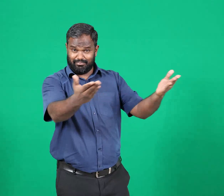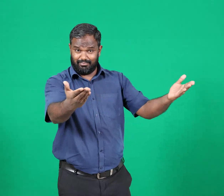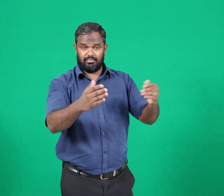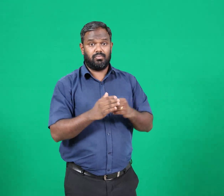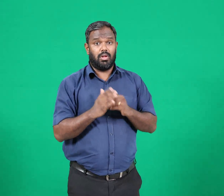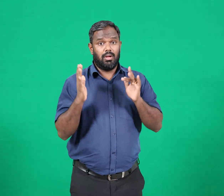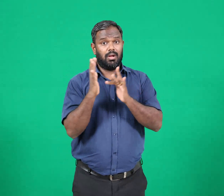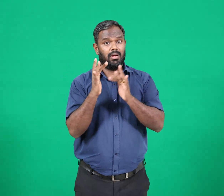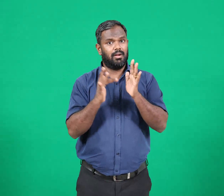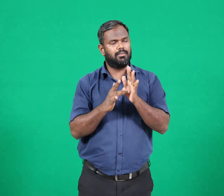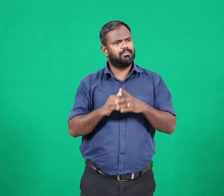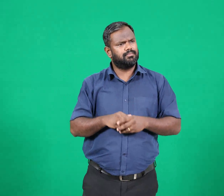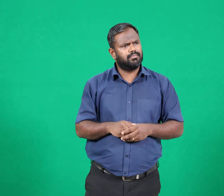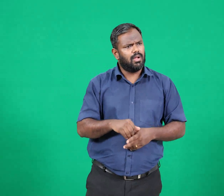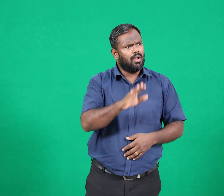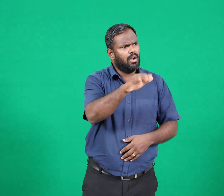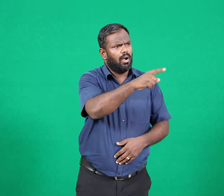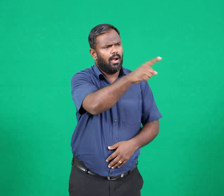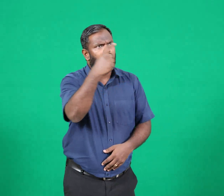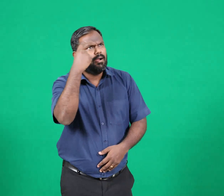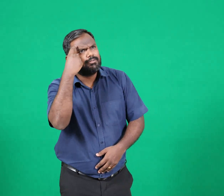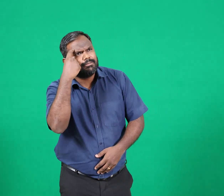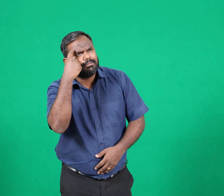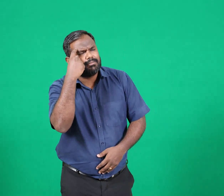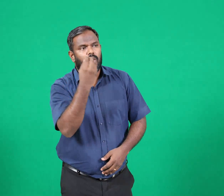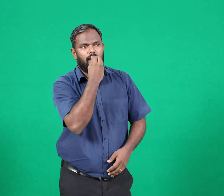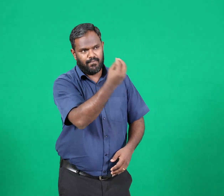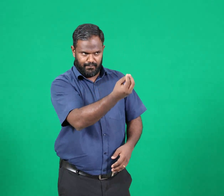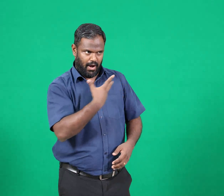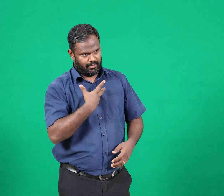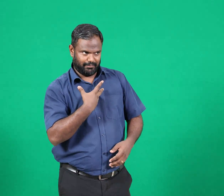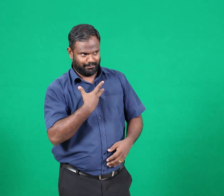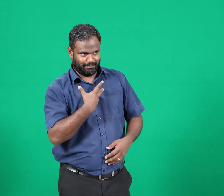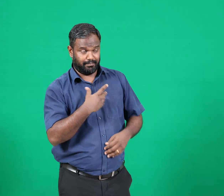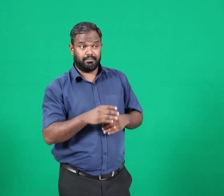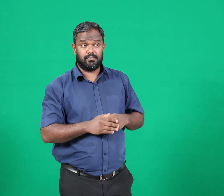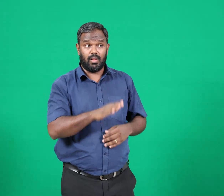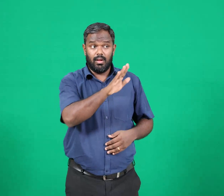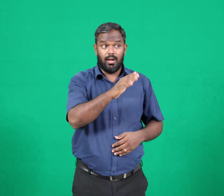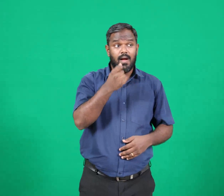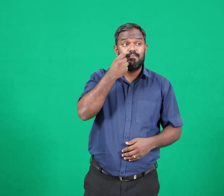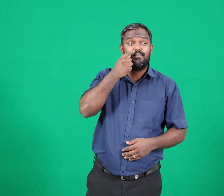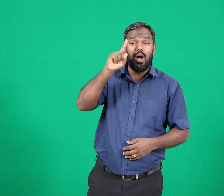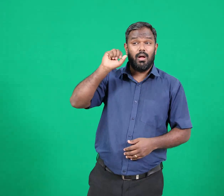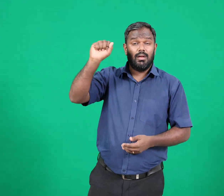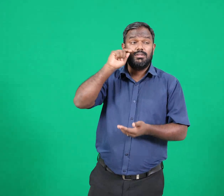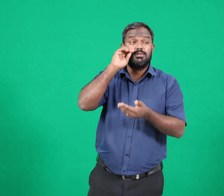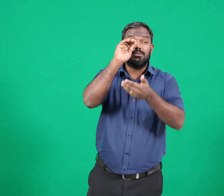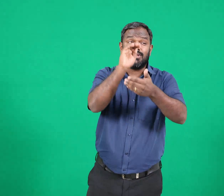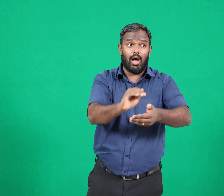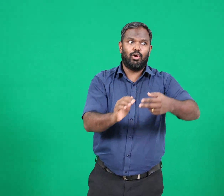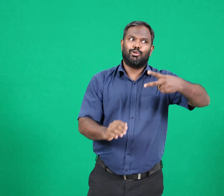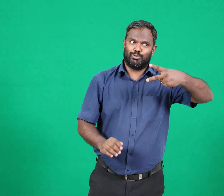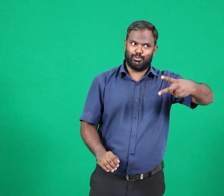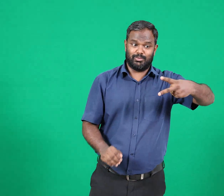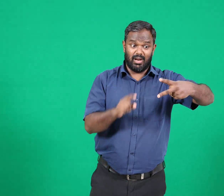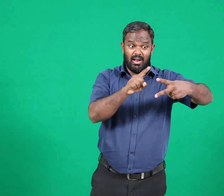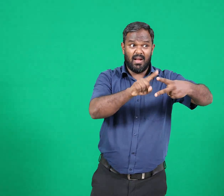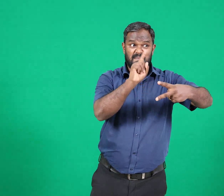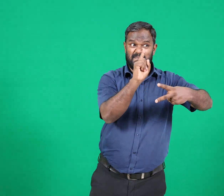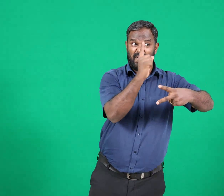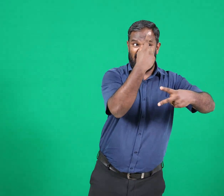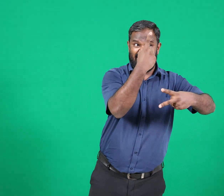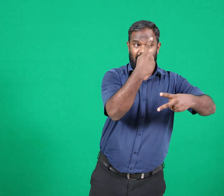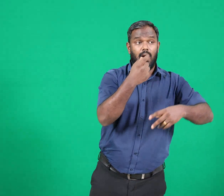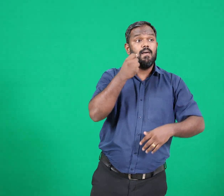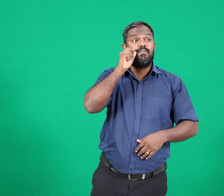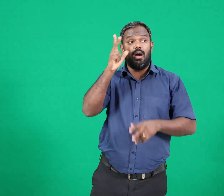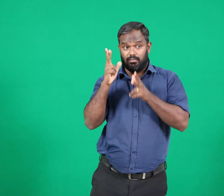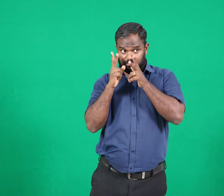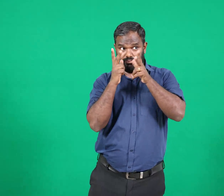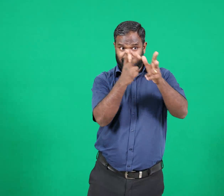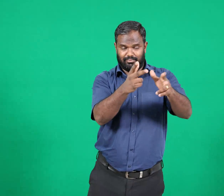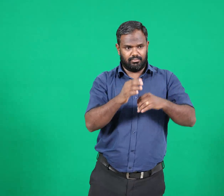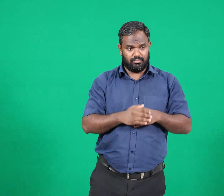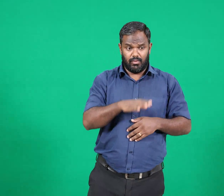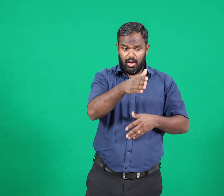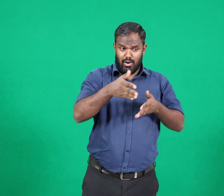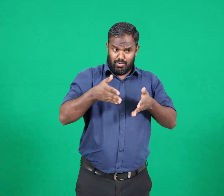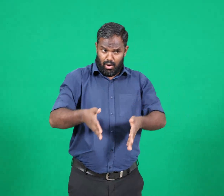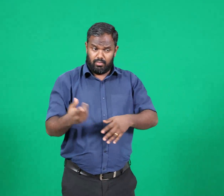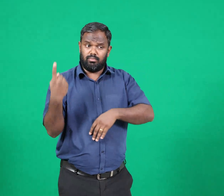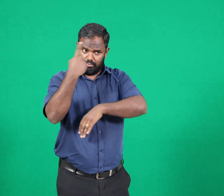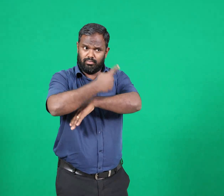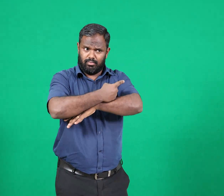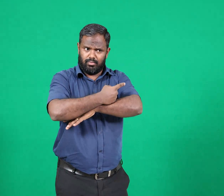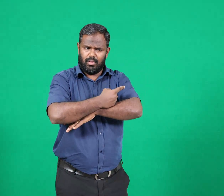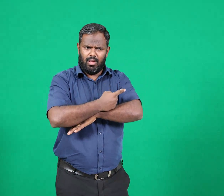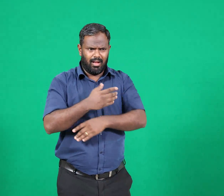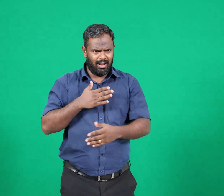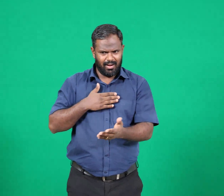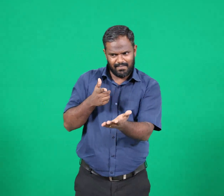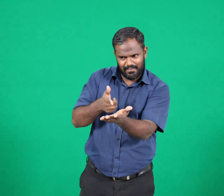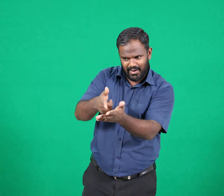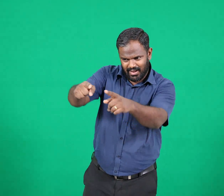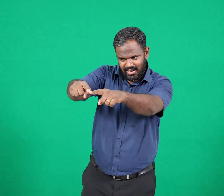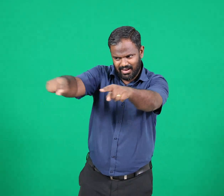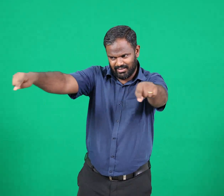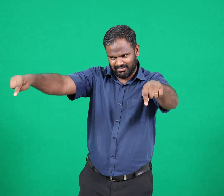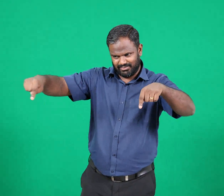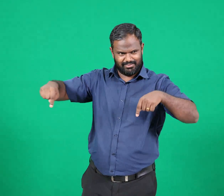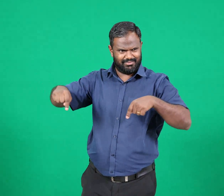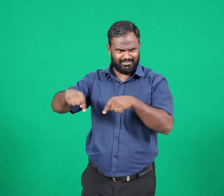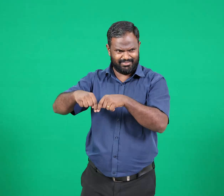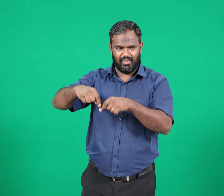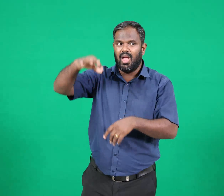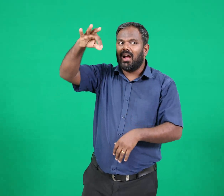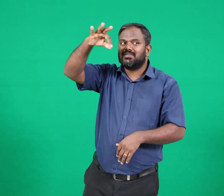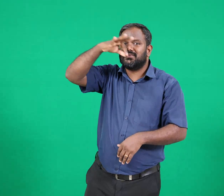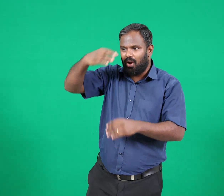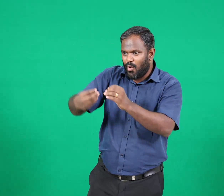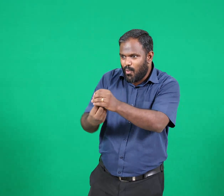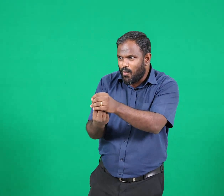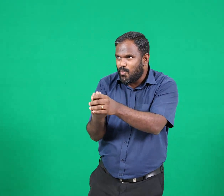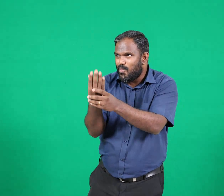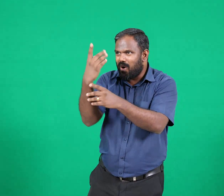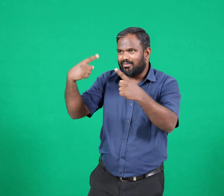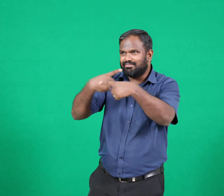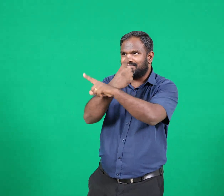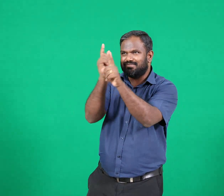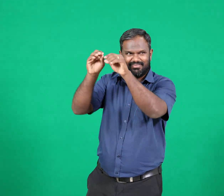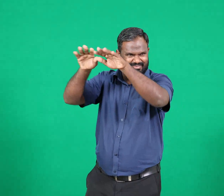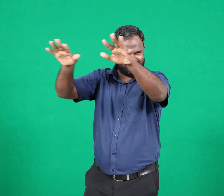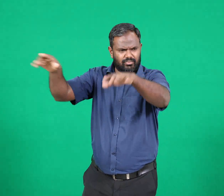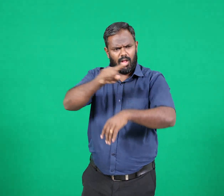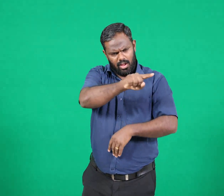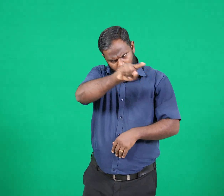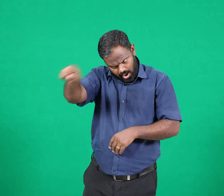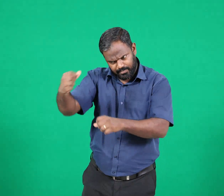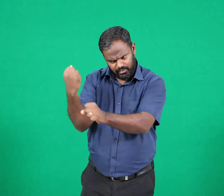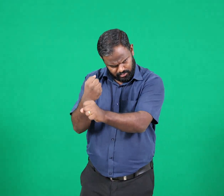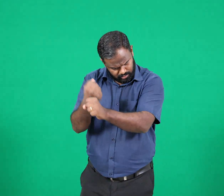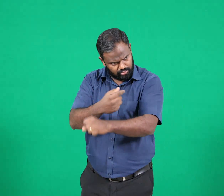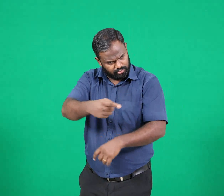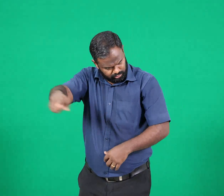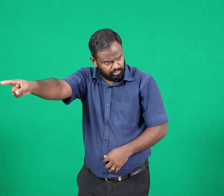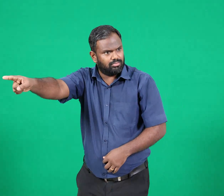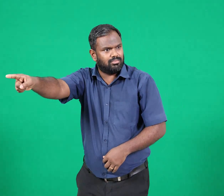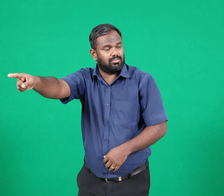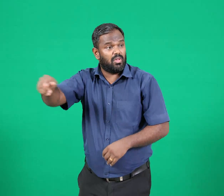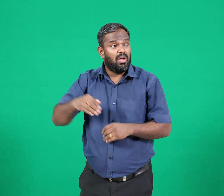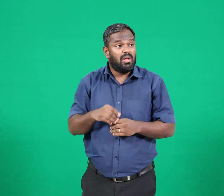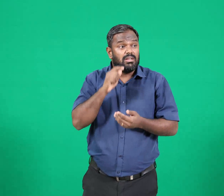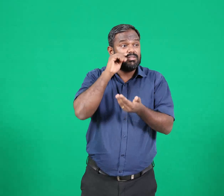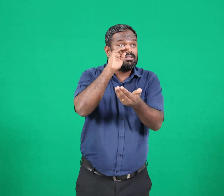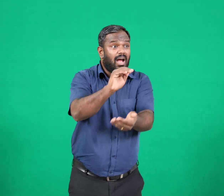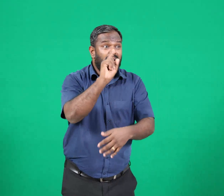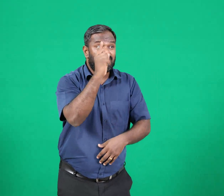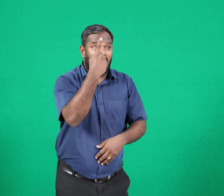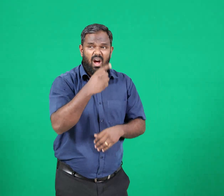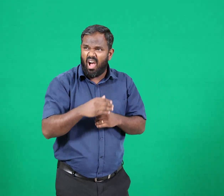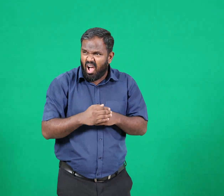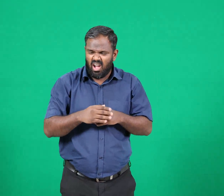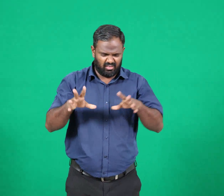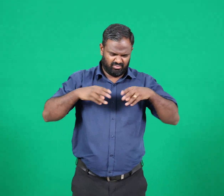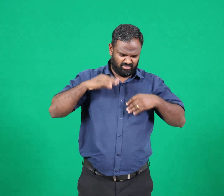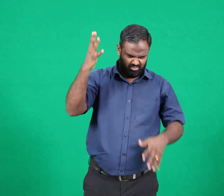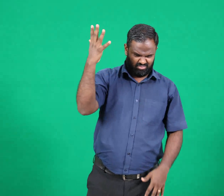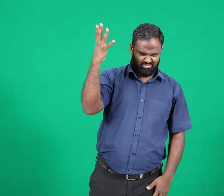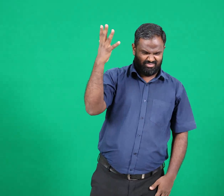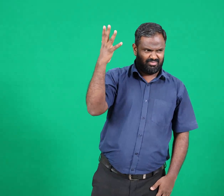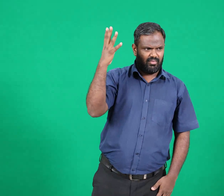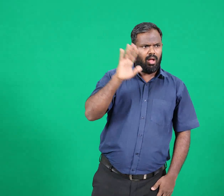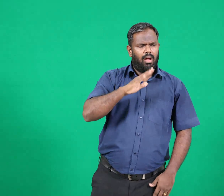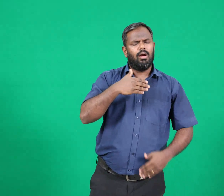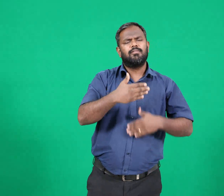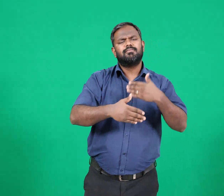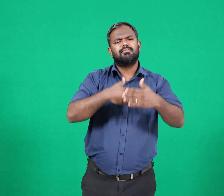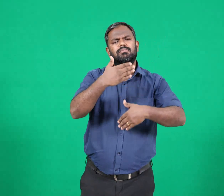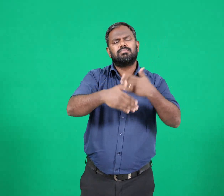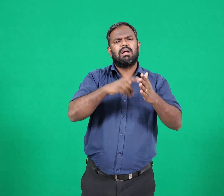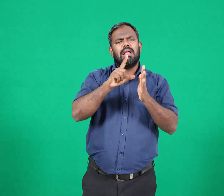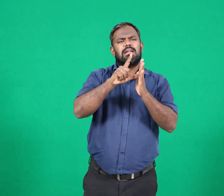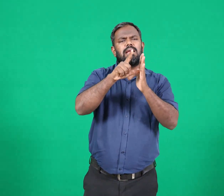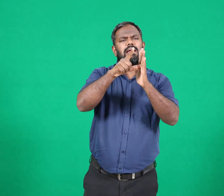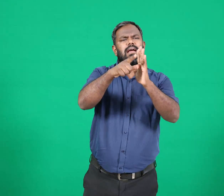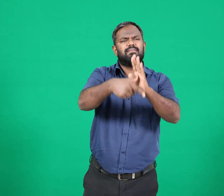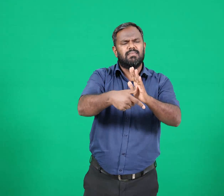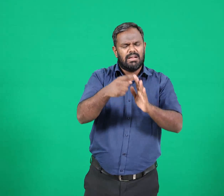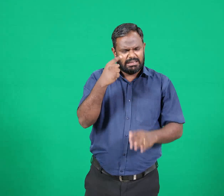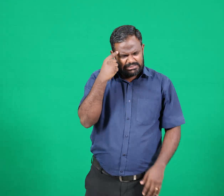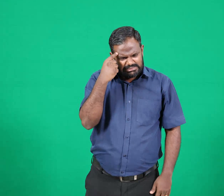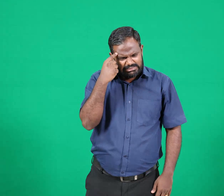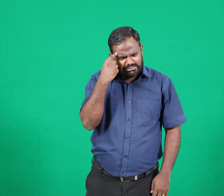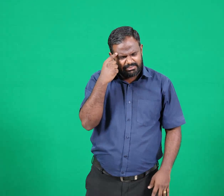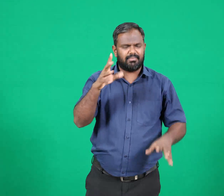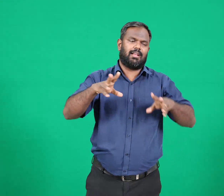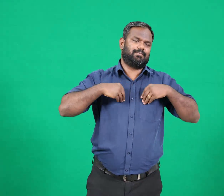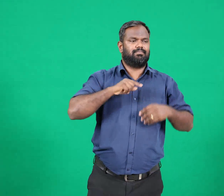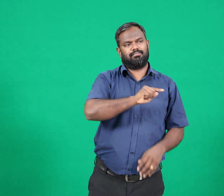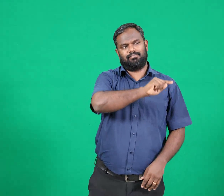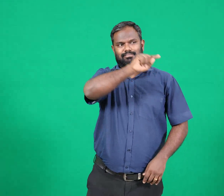He went to the first one and said, ' Son, go and work today in the vineyard.' ' I will not,' he replied.